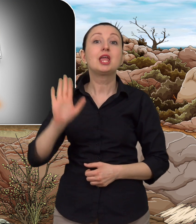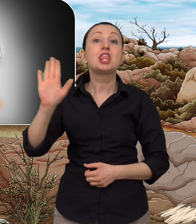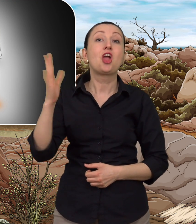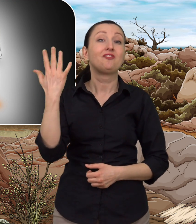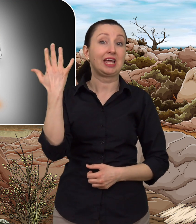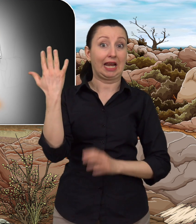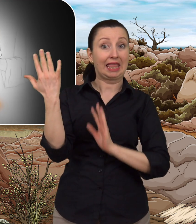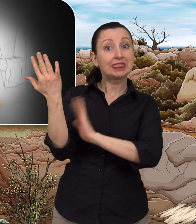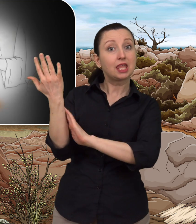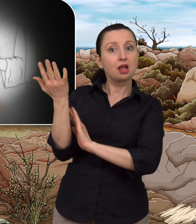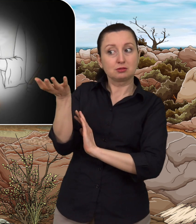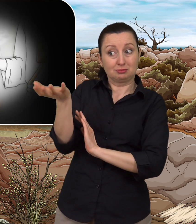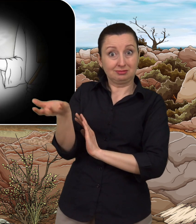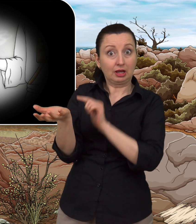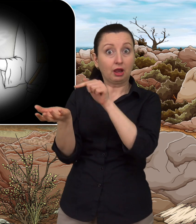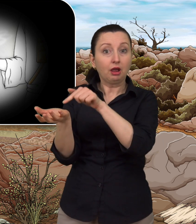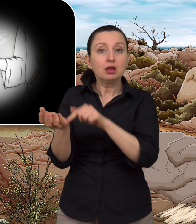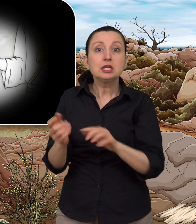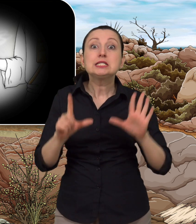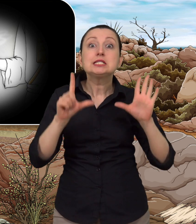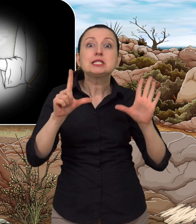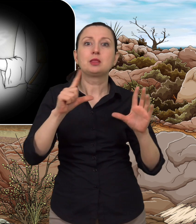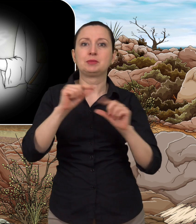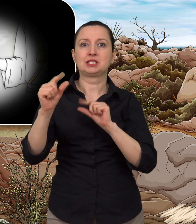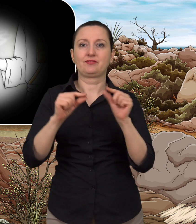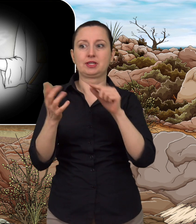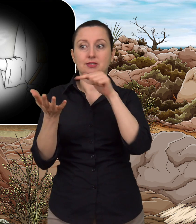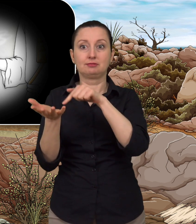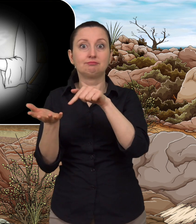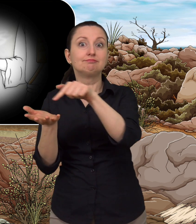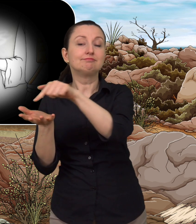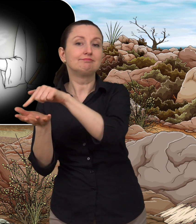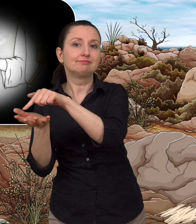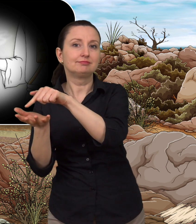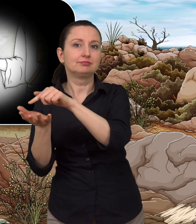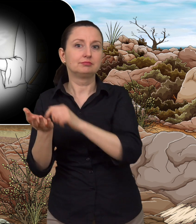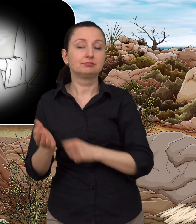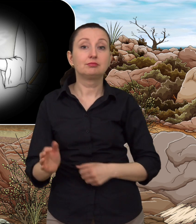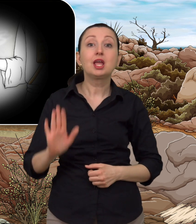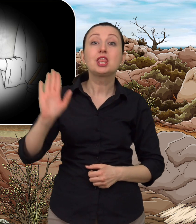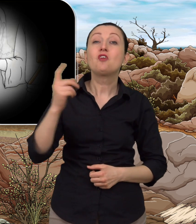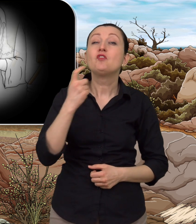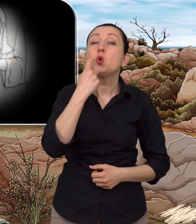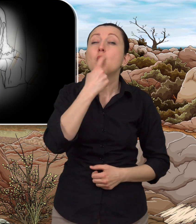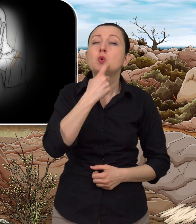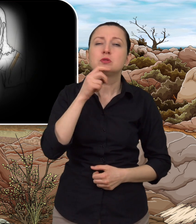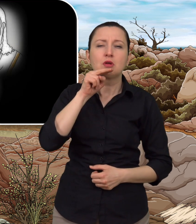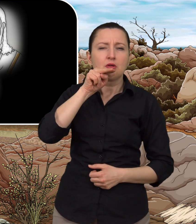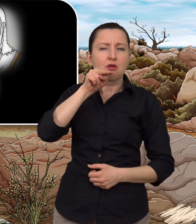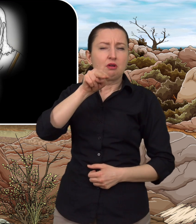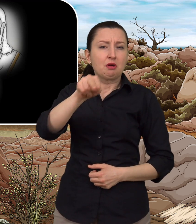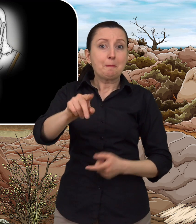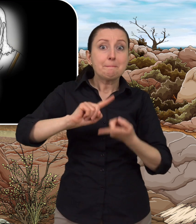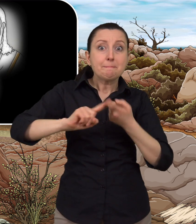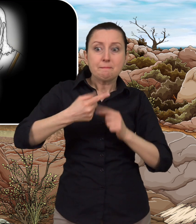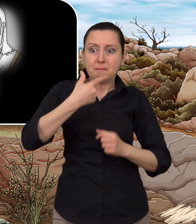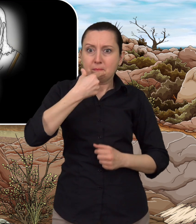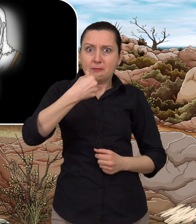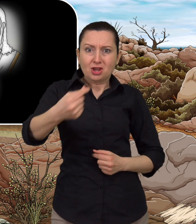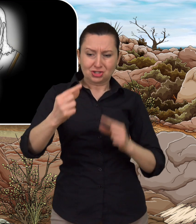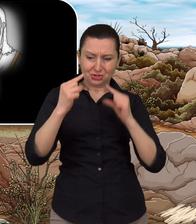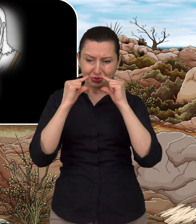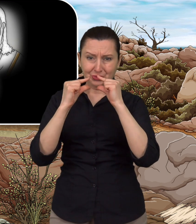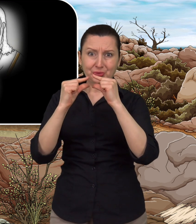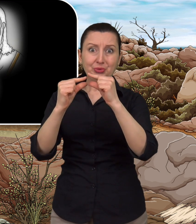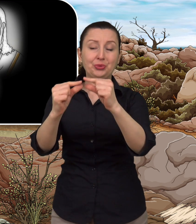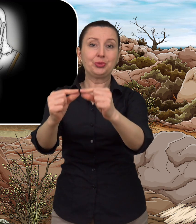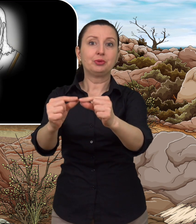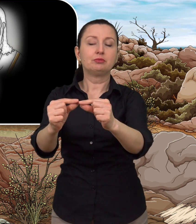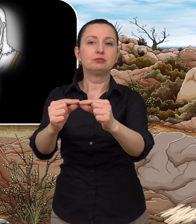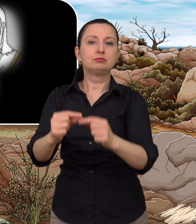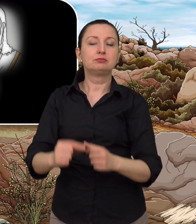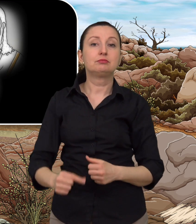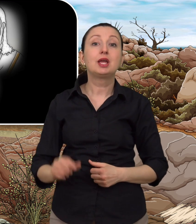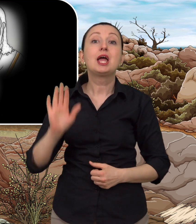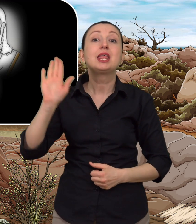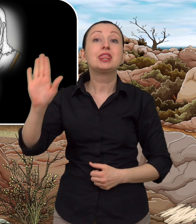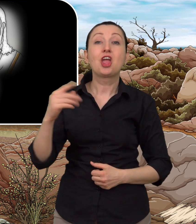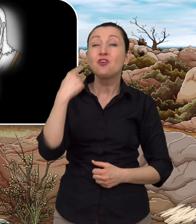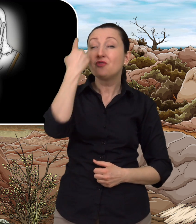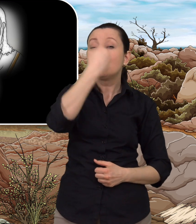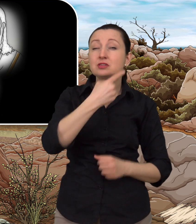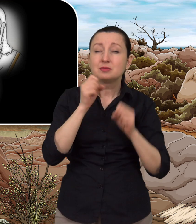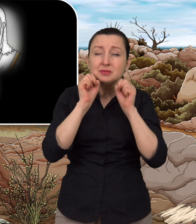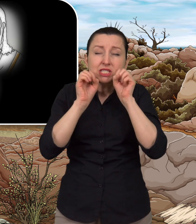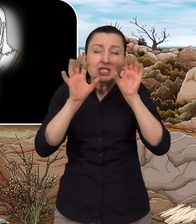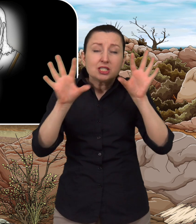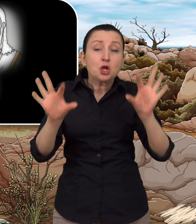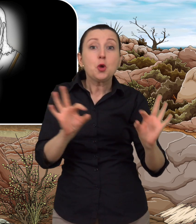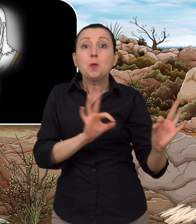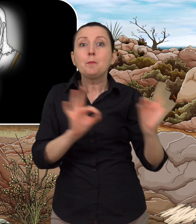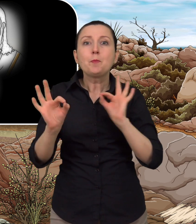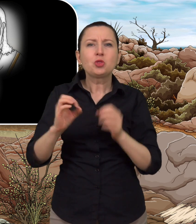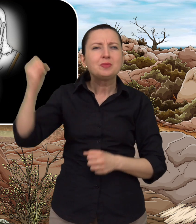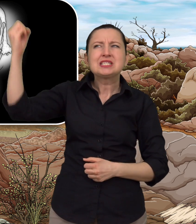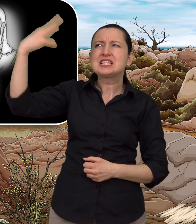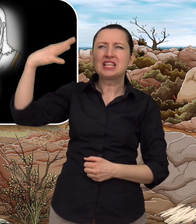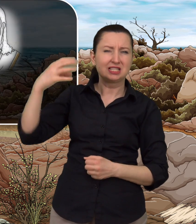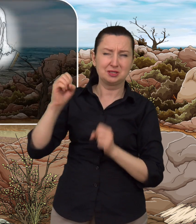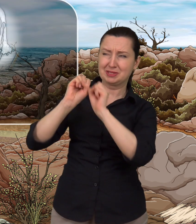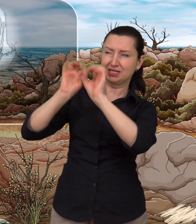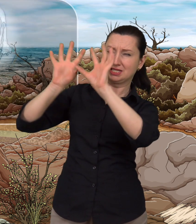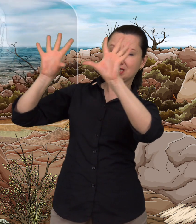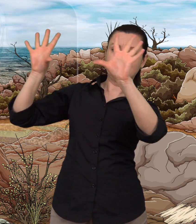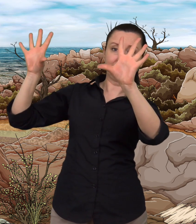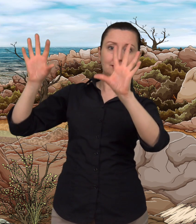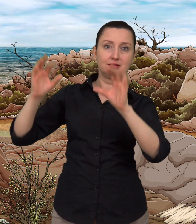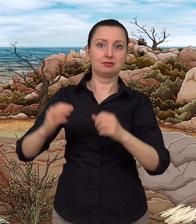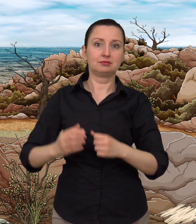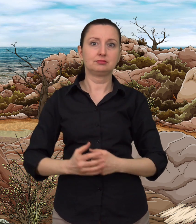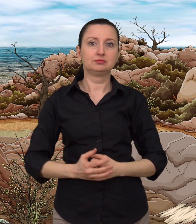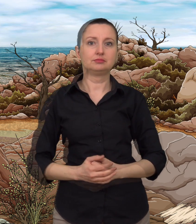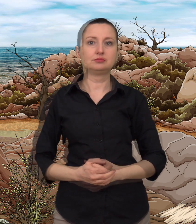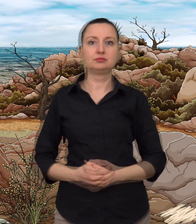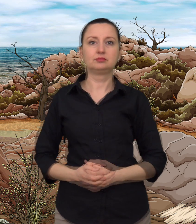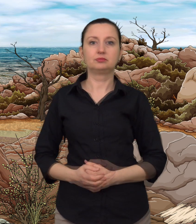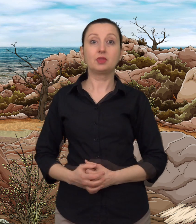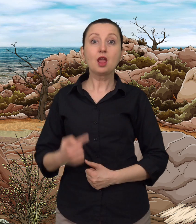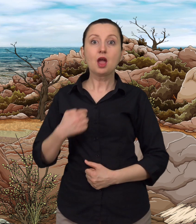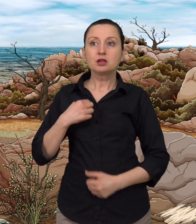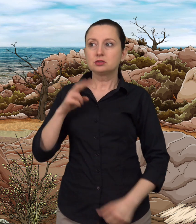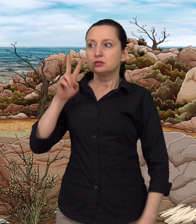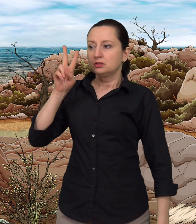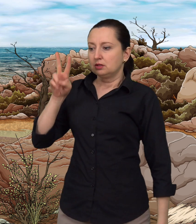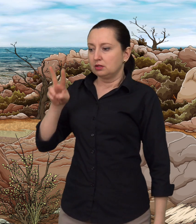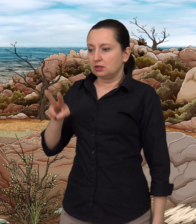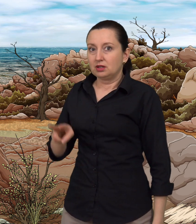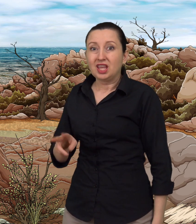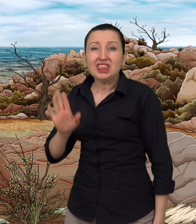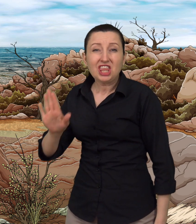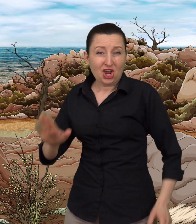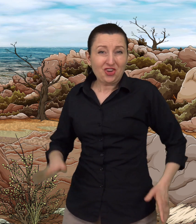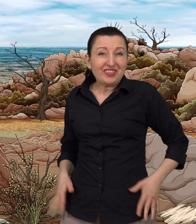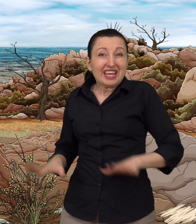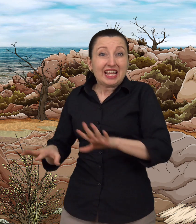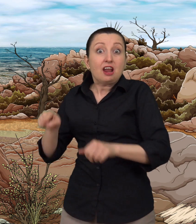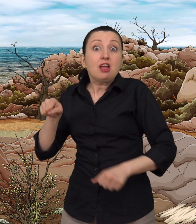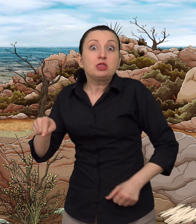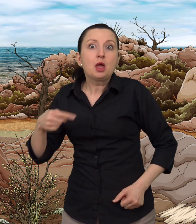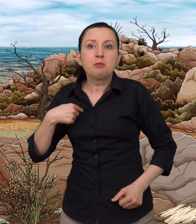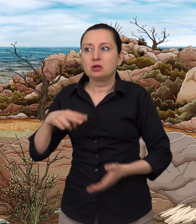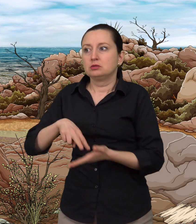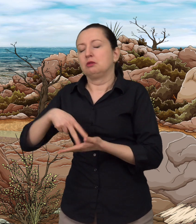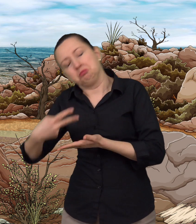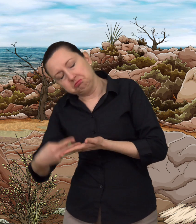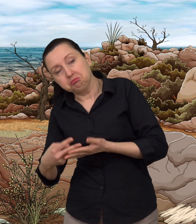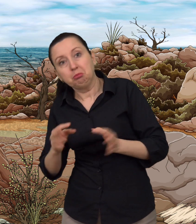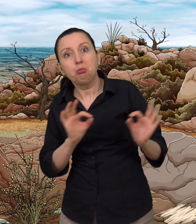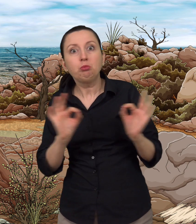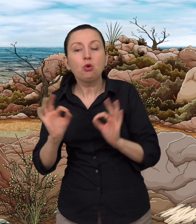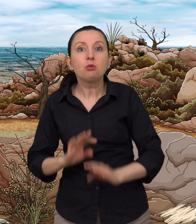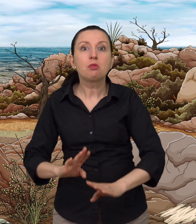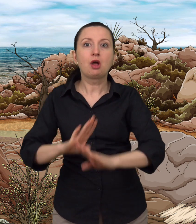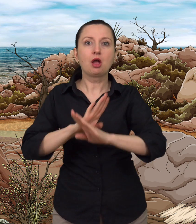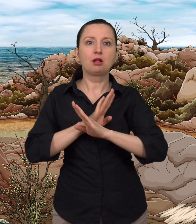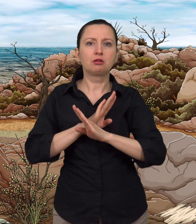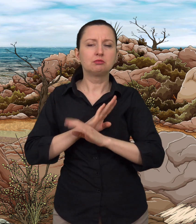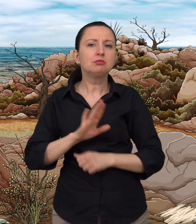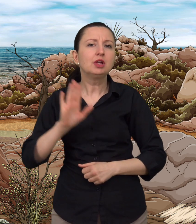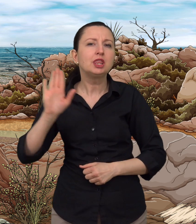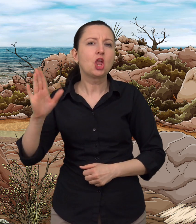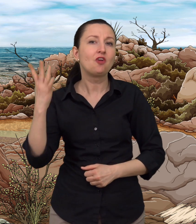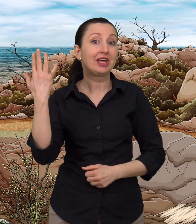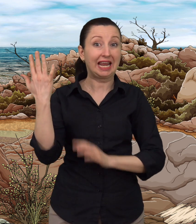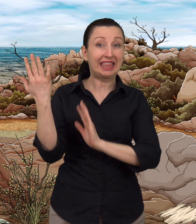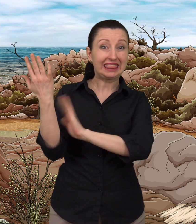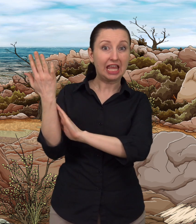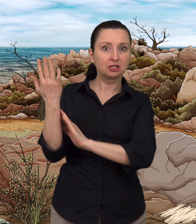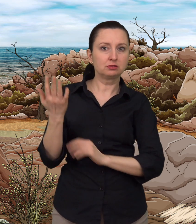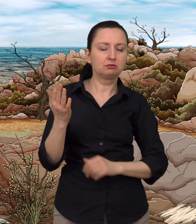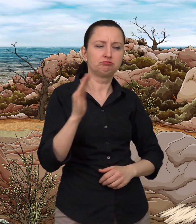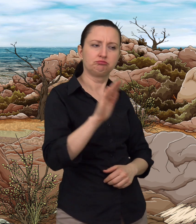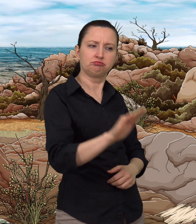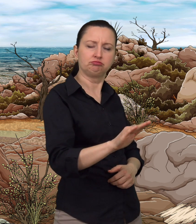He held in His right hand seven stars, and a sharp double-edged sword came from His mouth. His face was like the sun shining at its brightest. When I saw Him, I fell at His feet like a dead man.